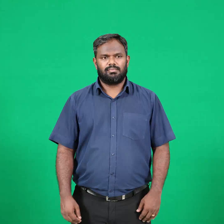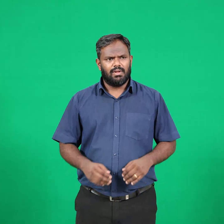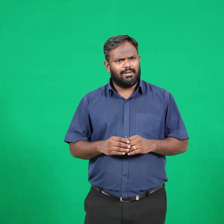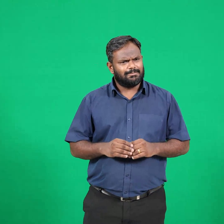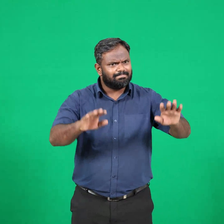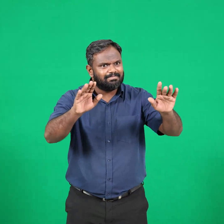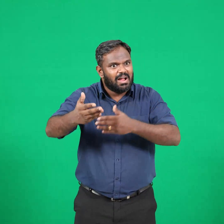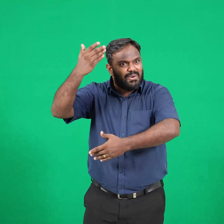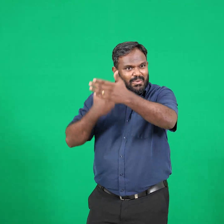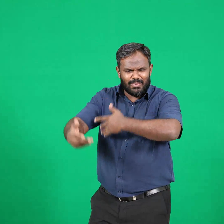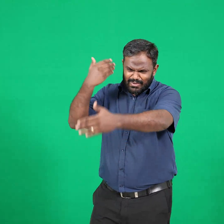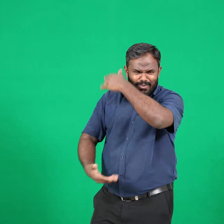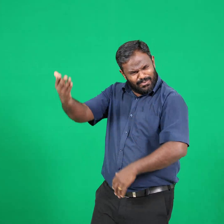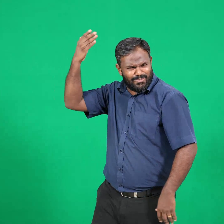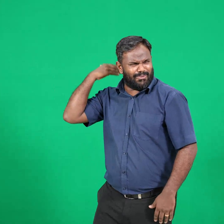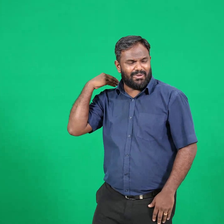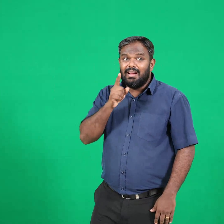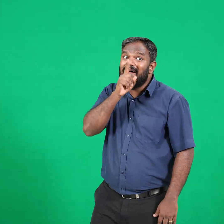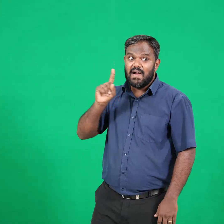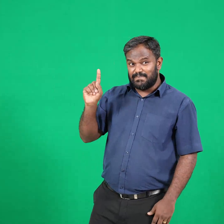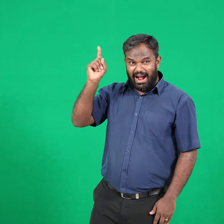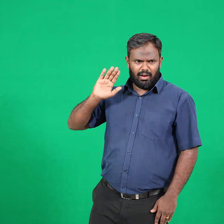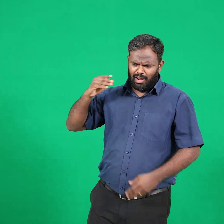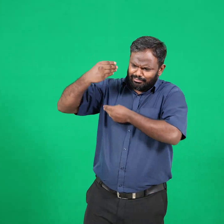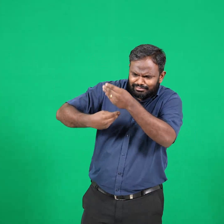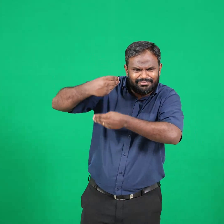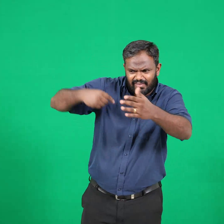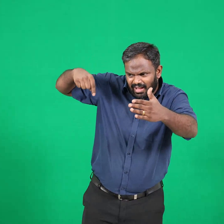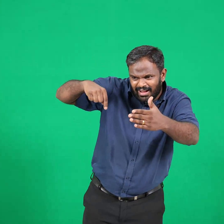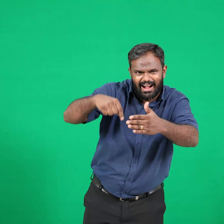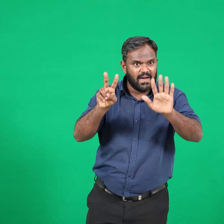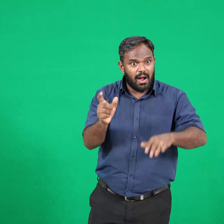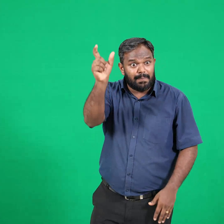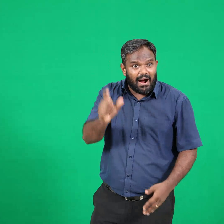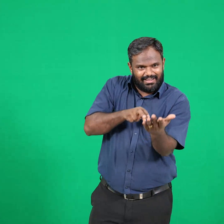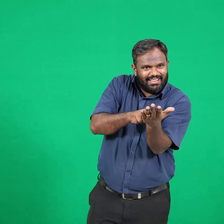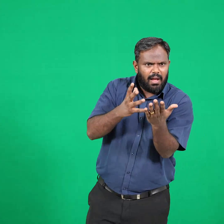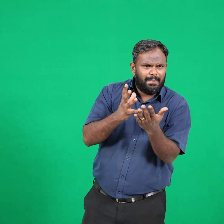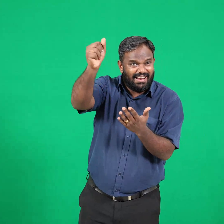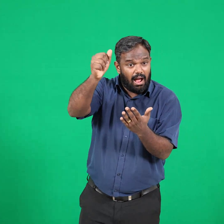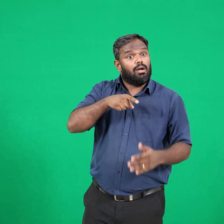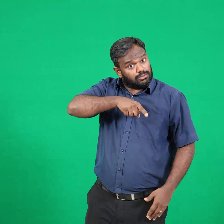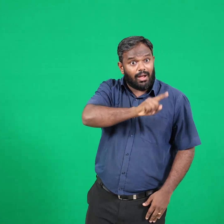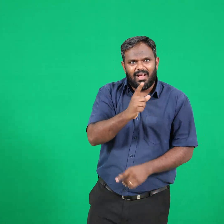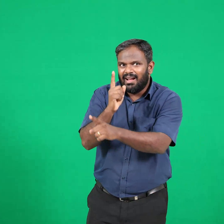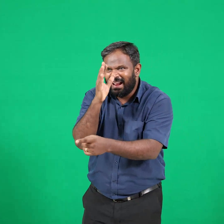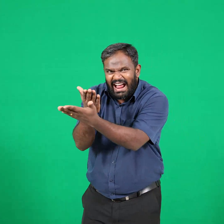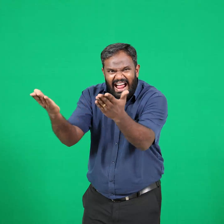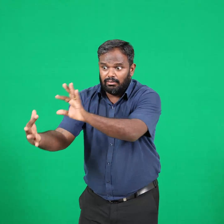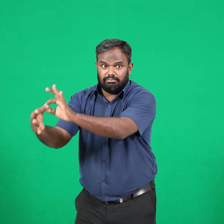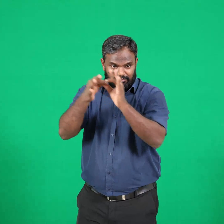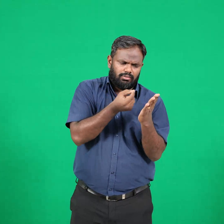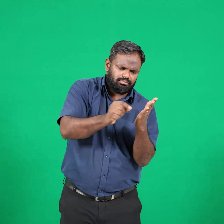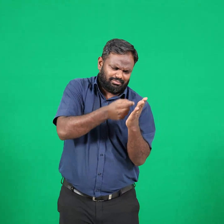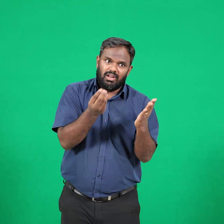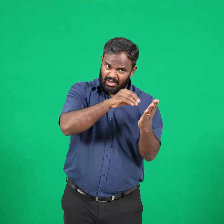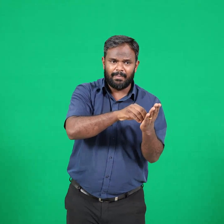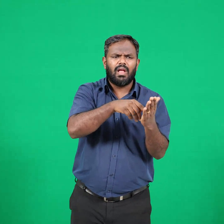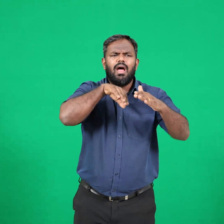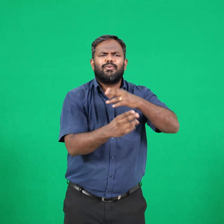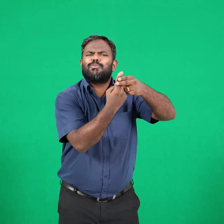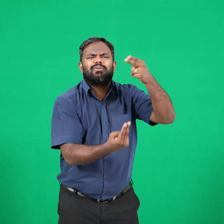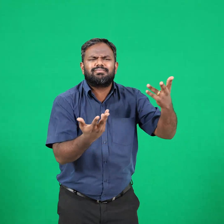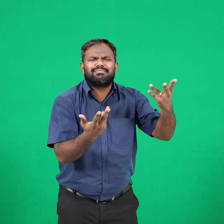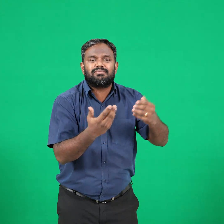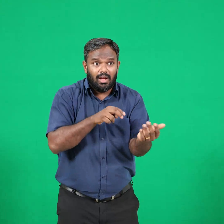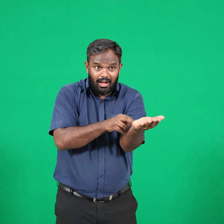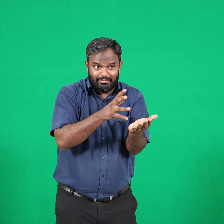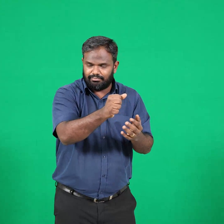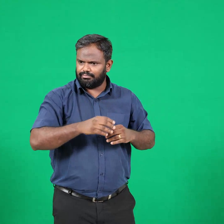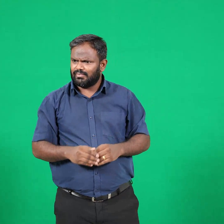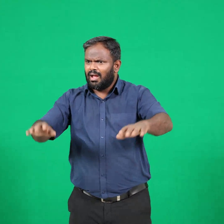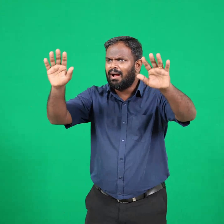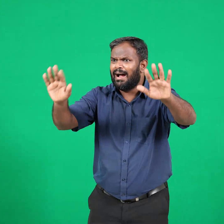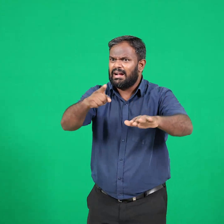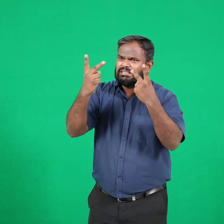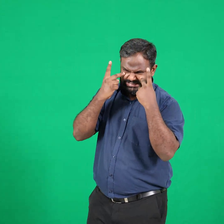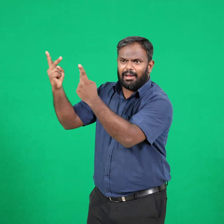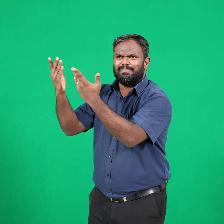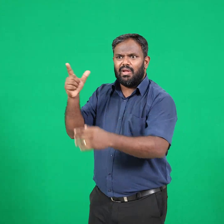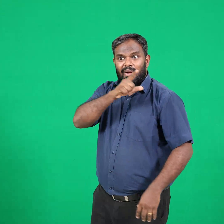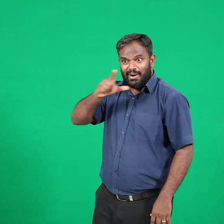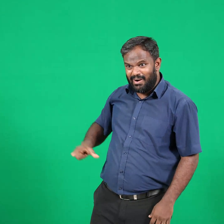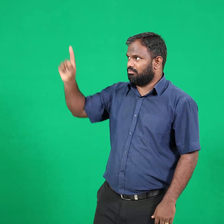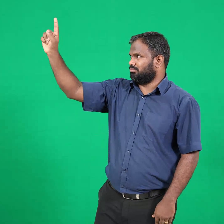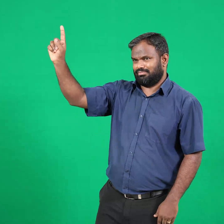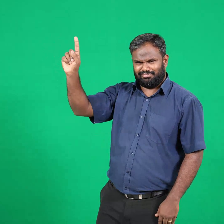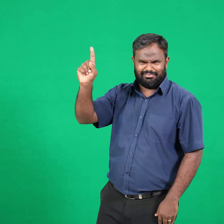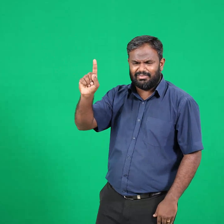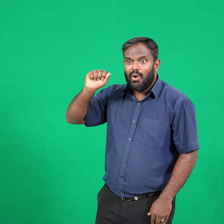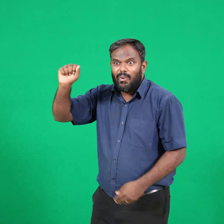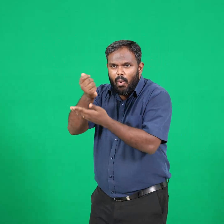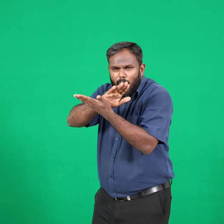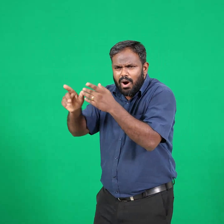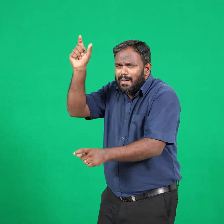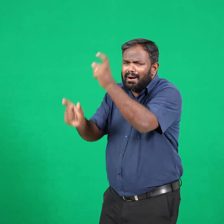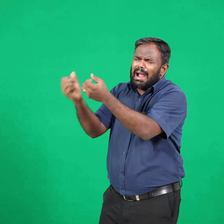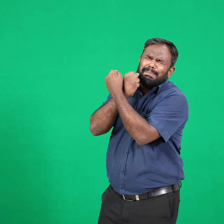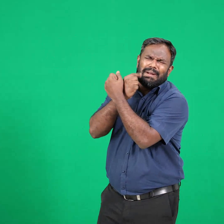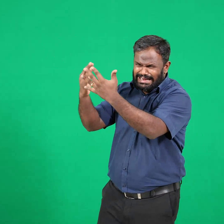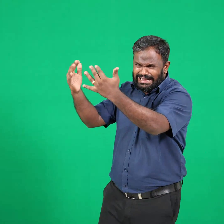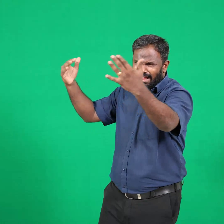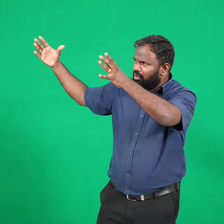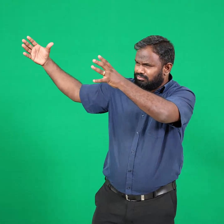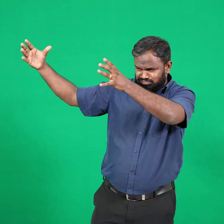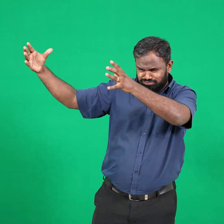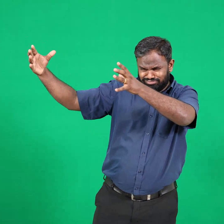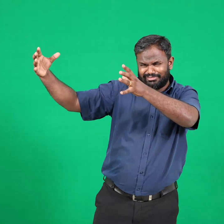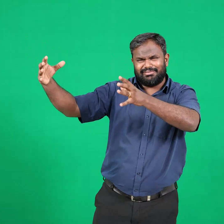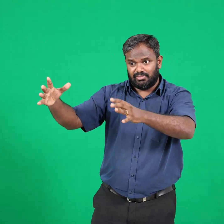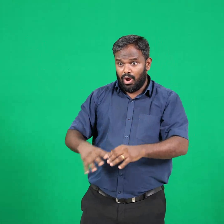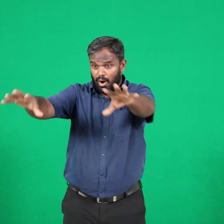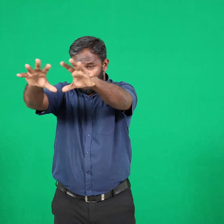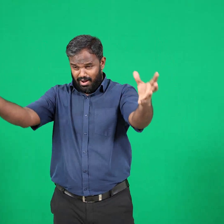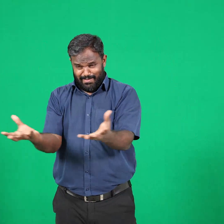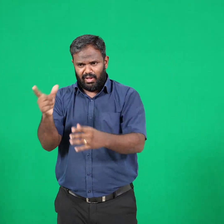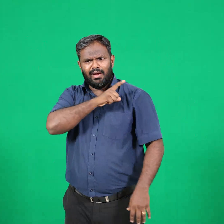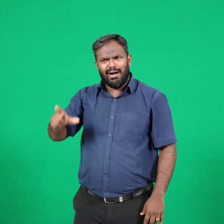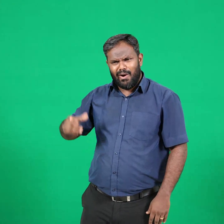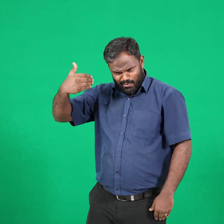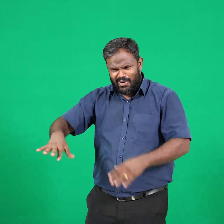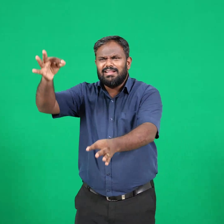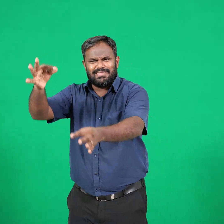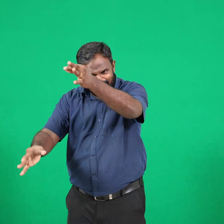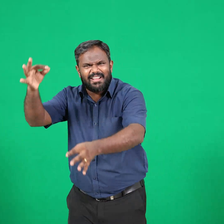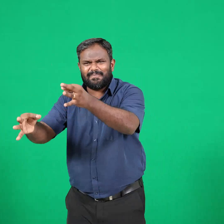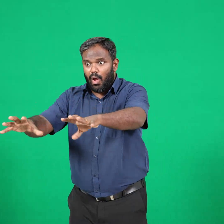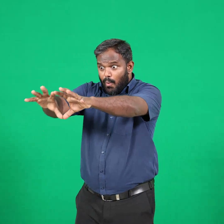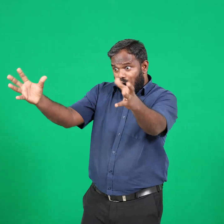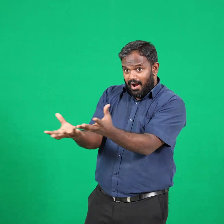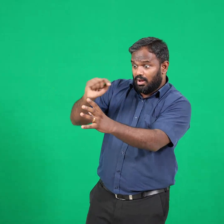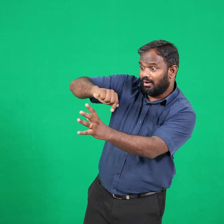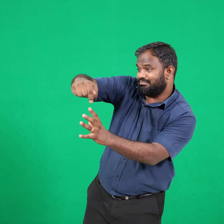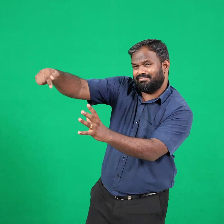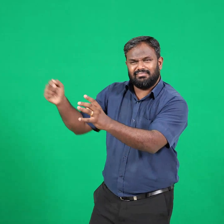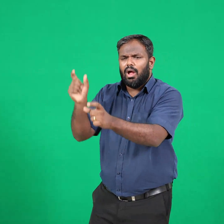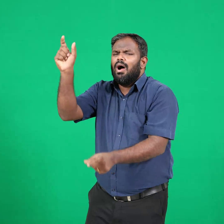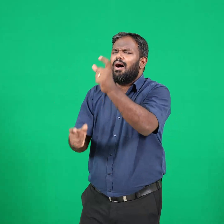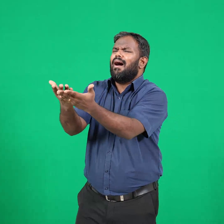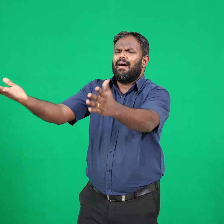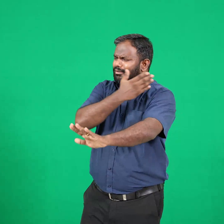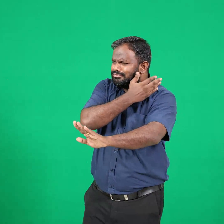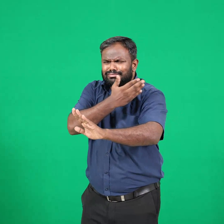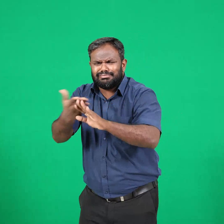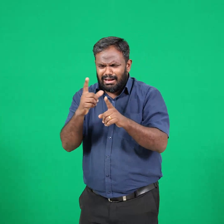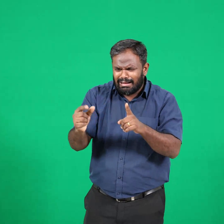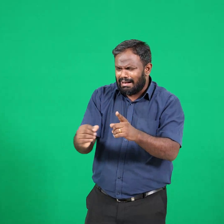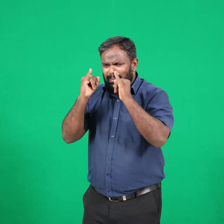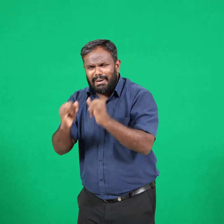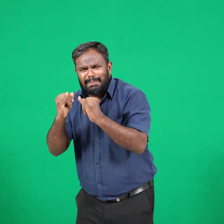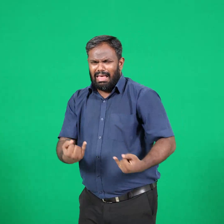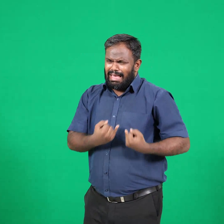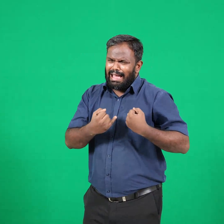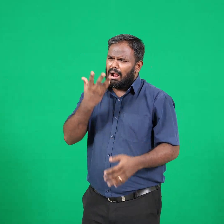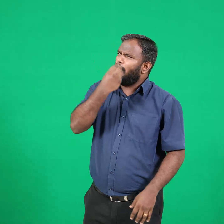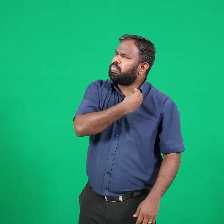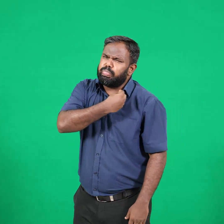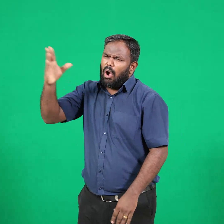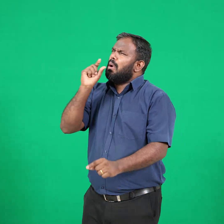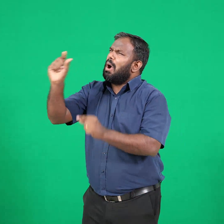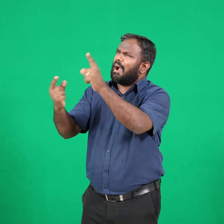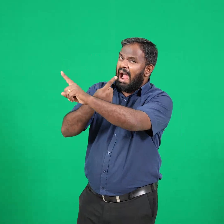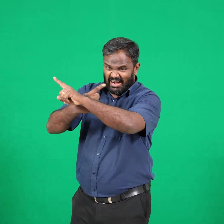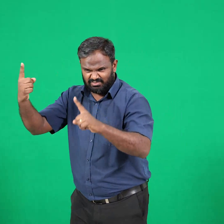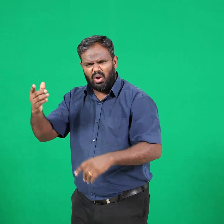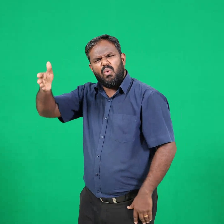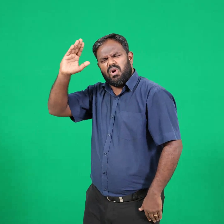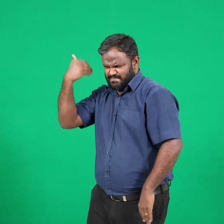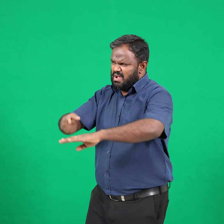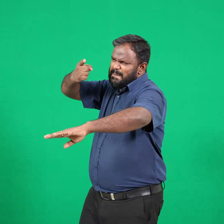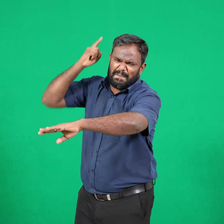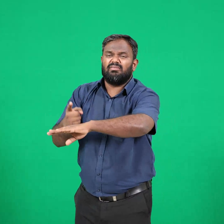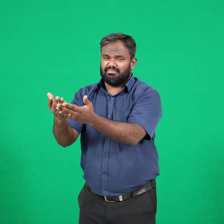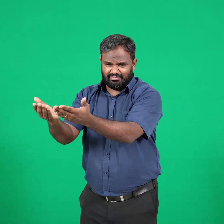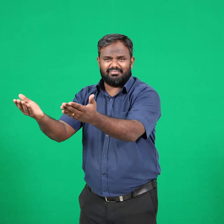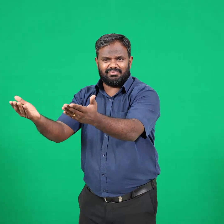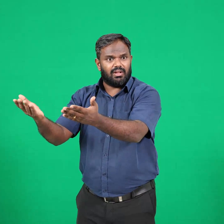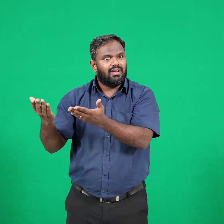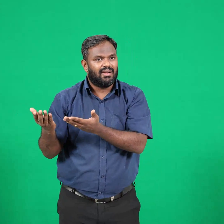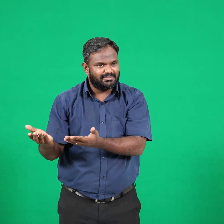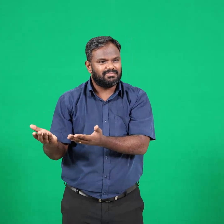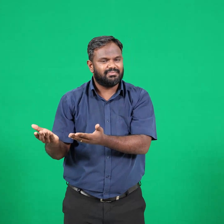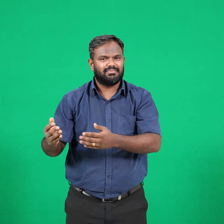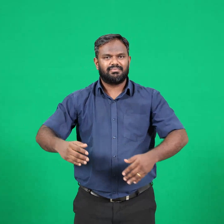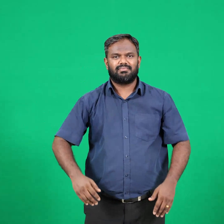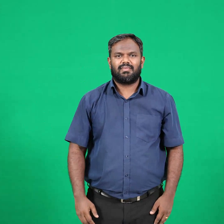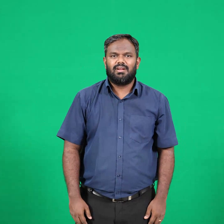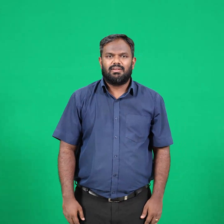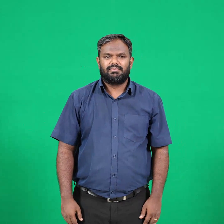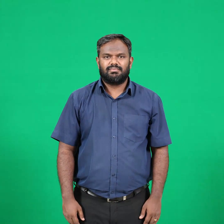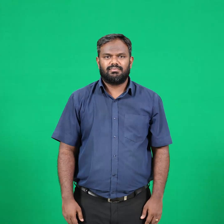Enoch, the seventh from Adam, also prophesied about them: "Behold, the Lord is coming with myriads of His holy ones to execute judgment on everyone, and to convict all the ungodly of every ungodly act of wickedness and every harsh word spoken against Him by ungodly sinners."